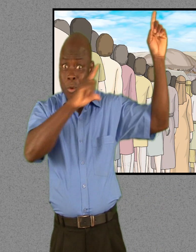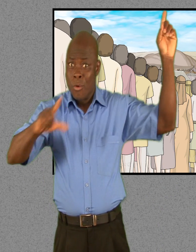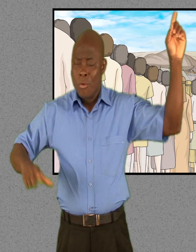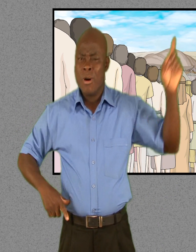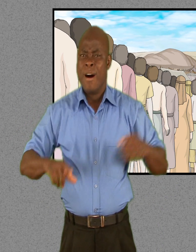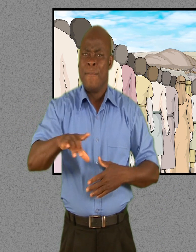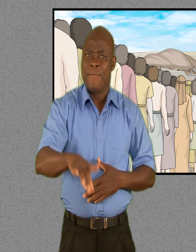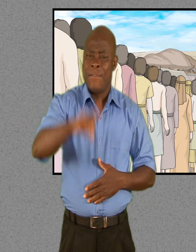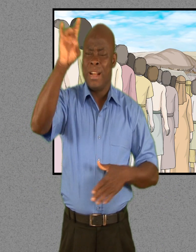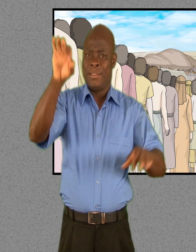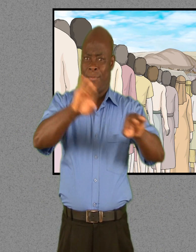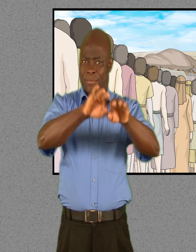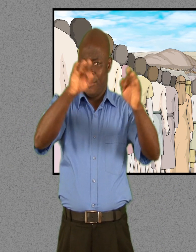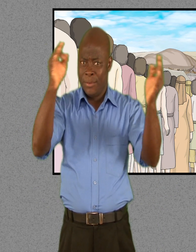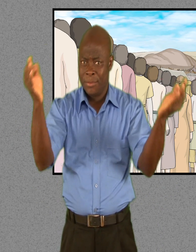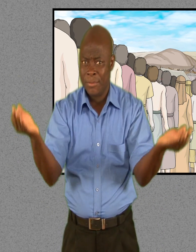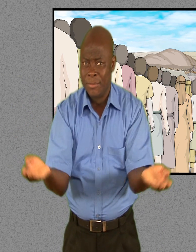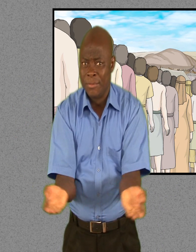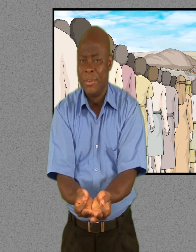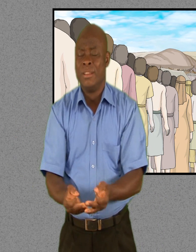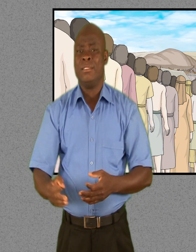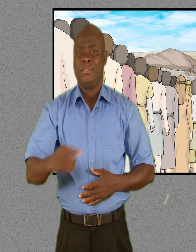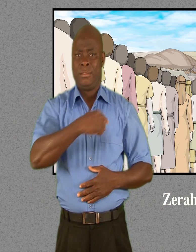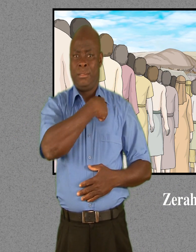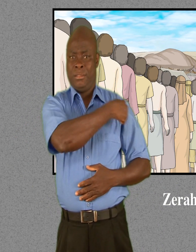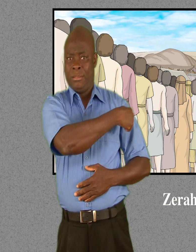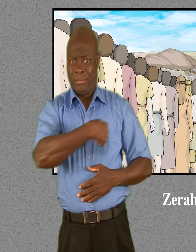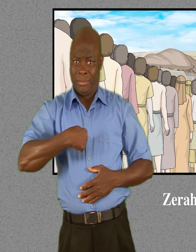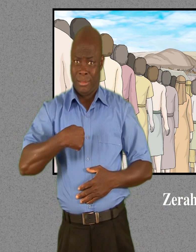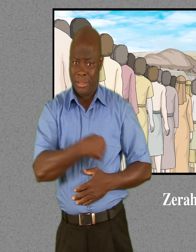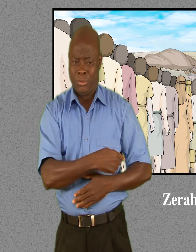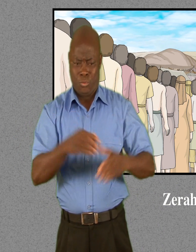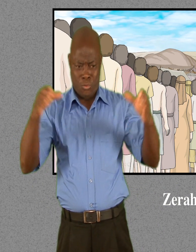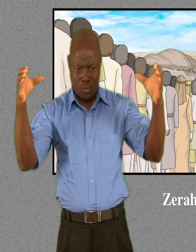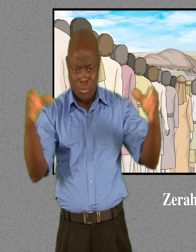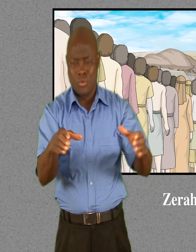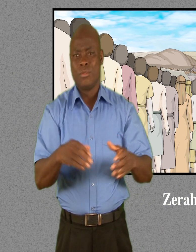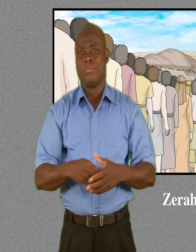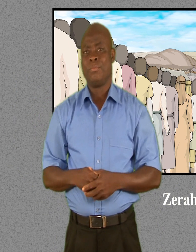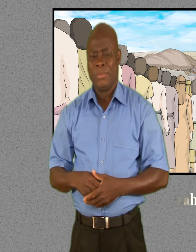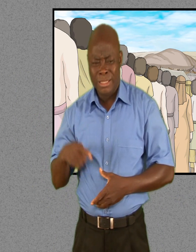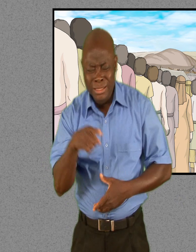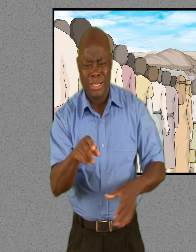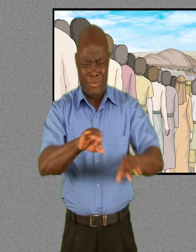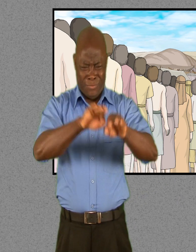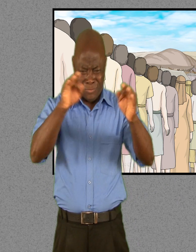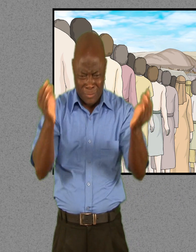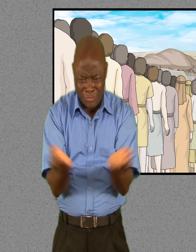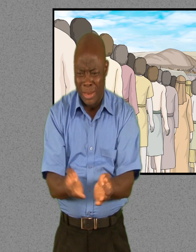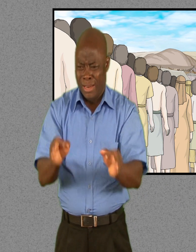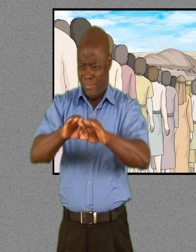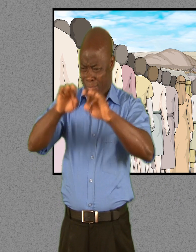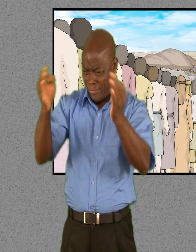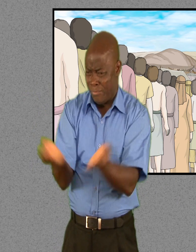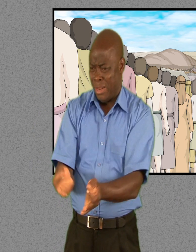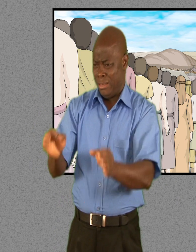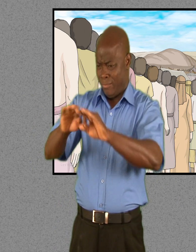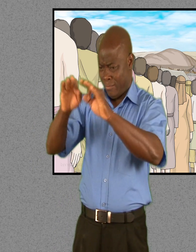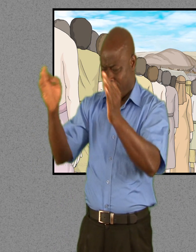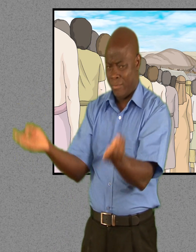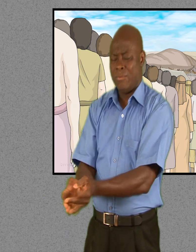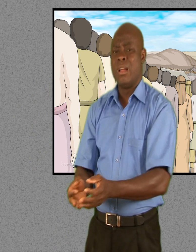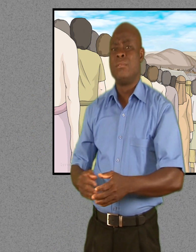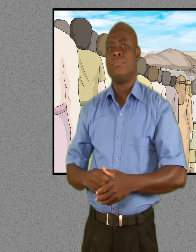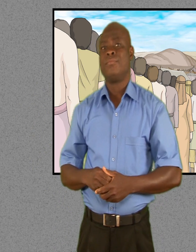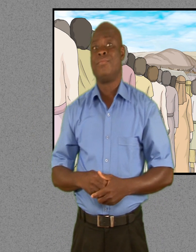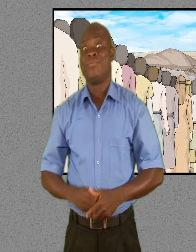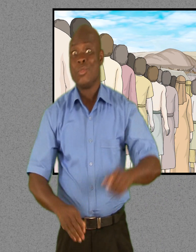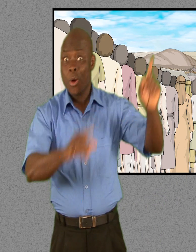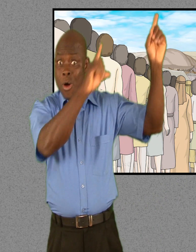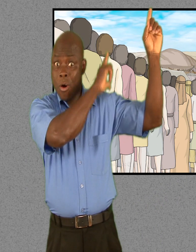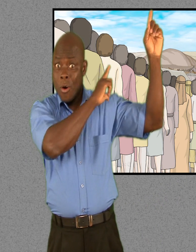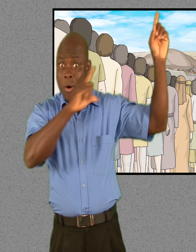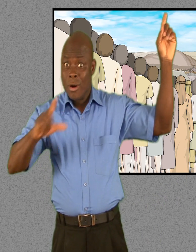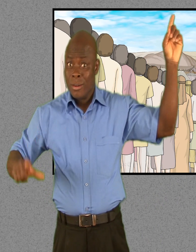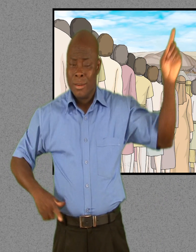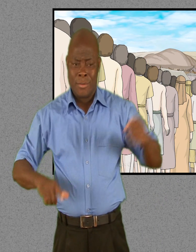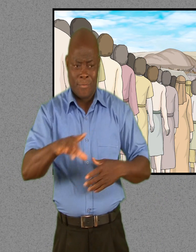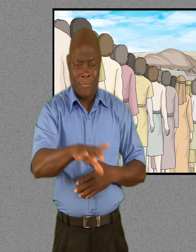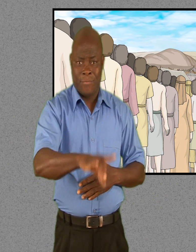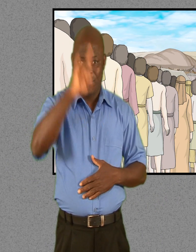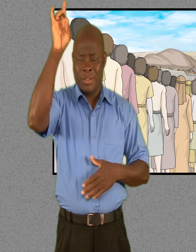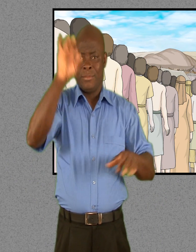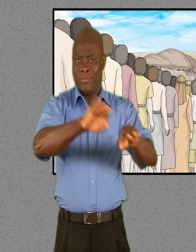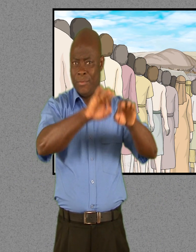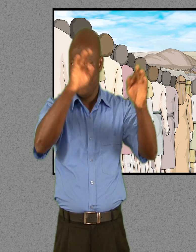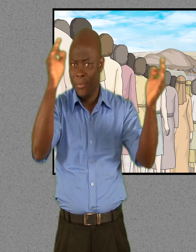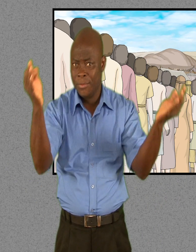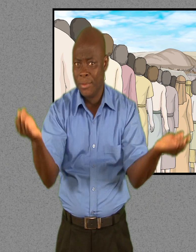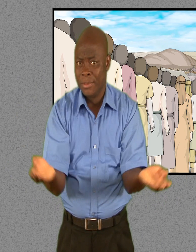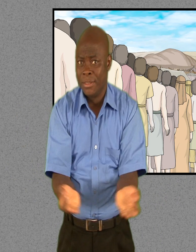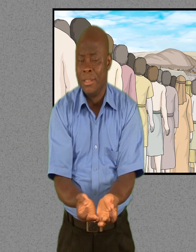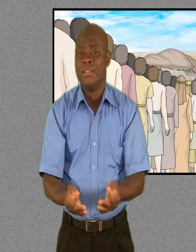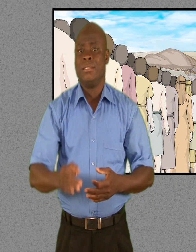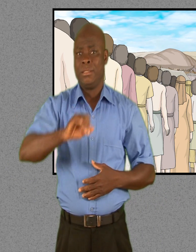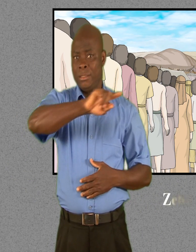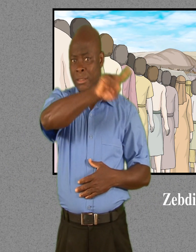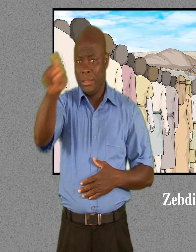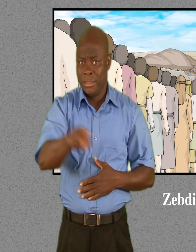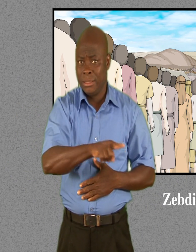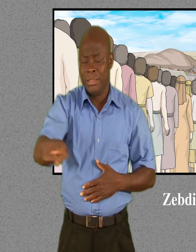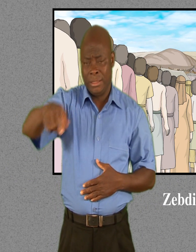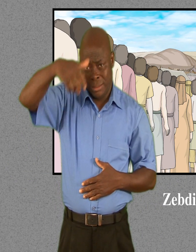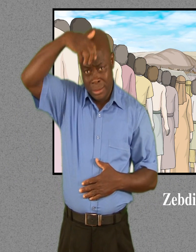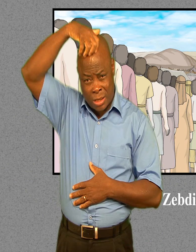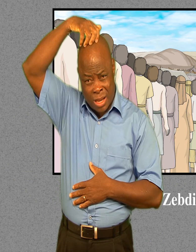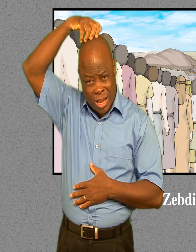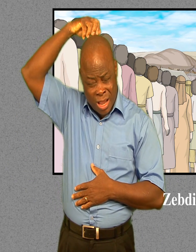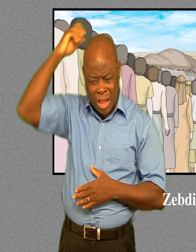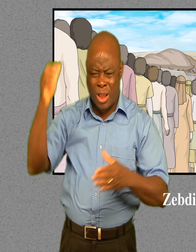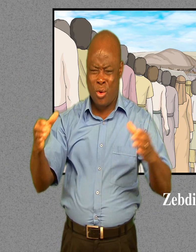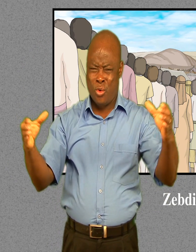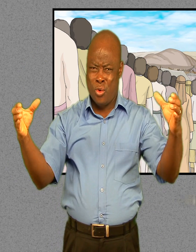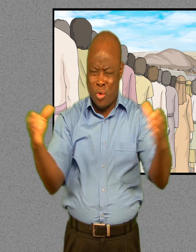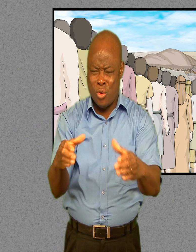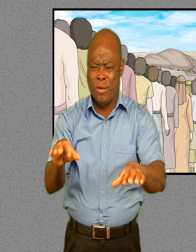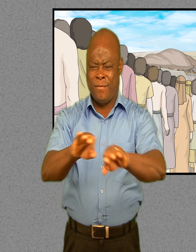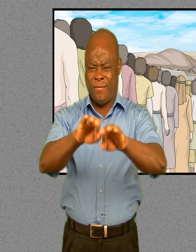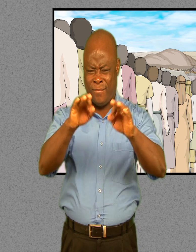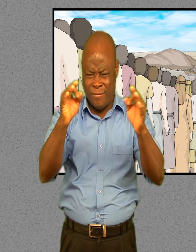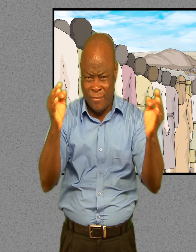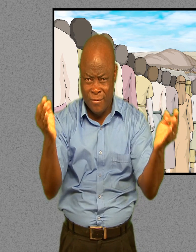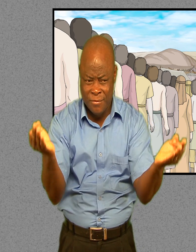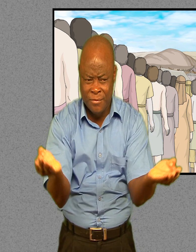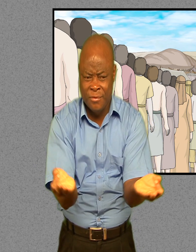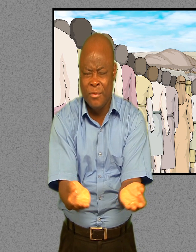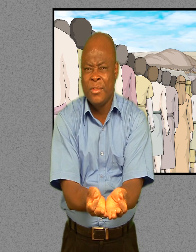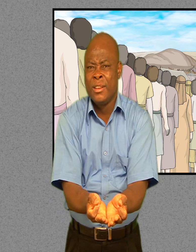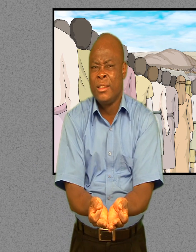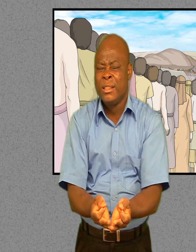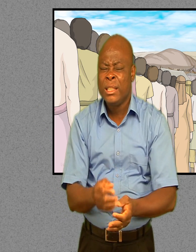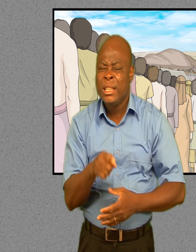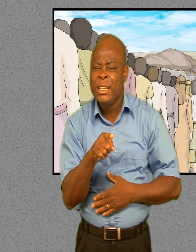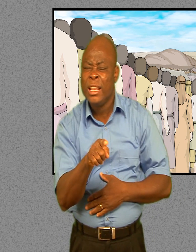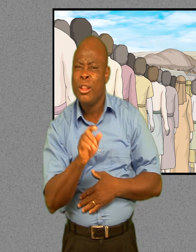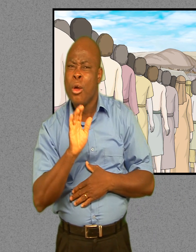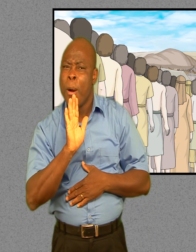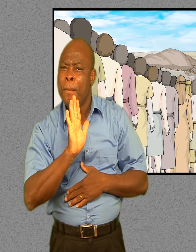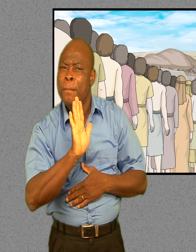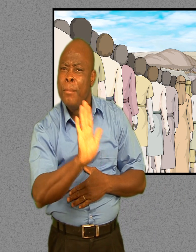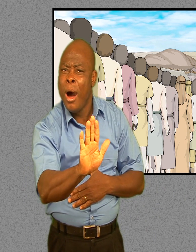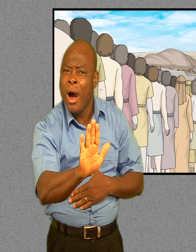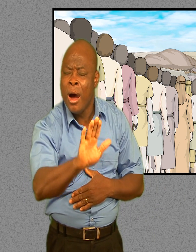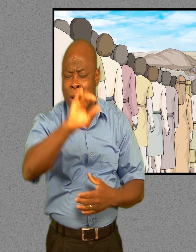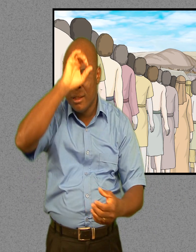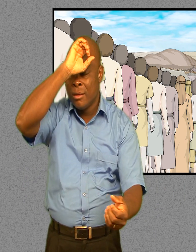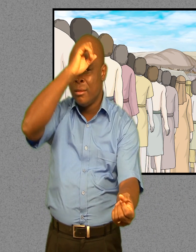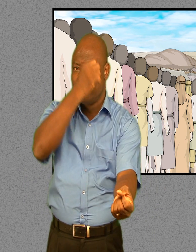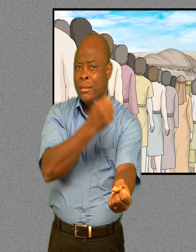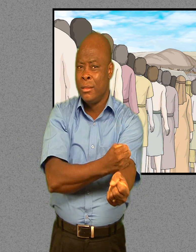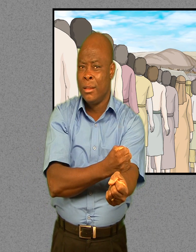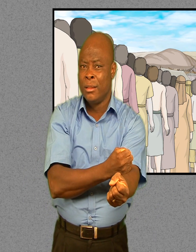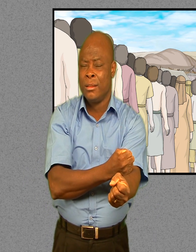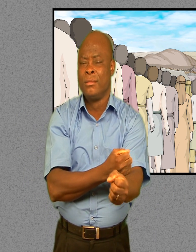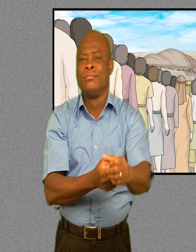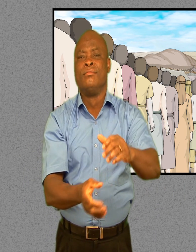He had the clans of Judah come forward, and the clan of the Zerahites was selected.